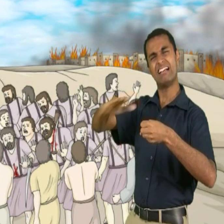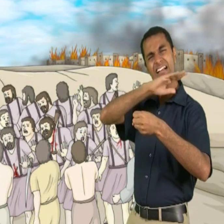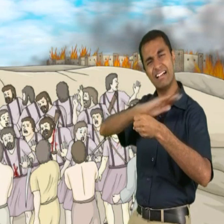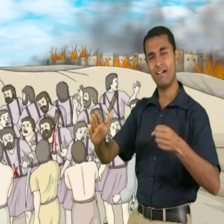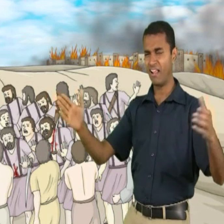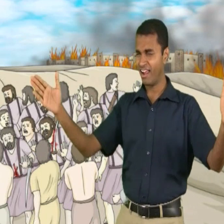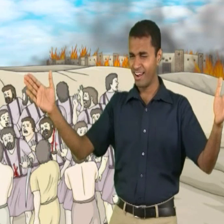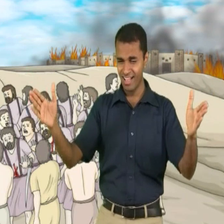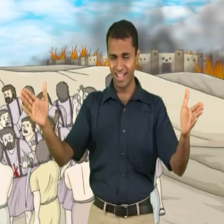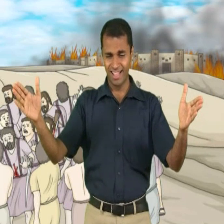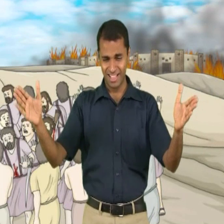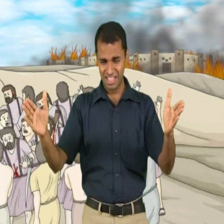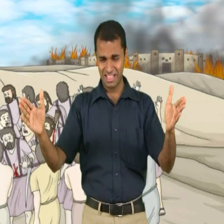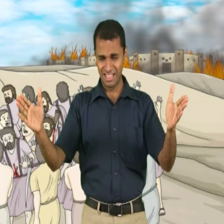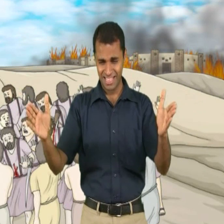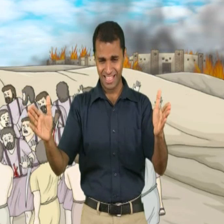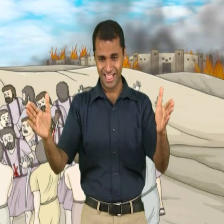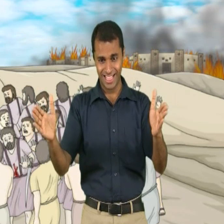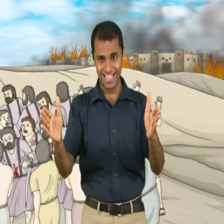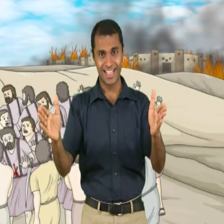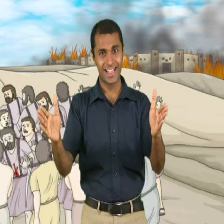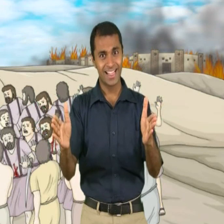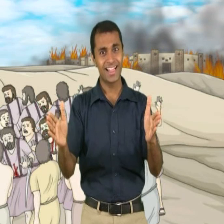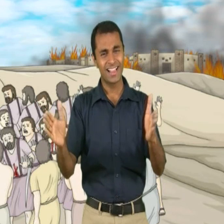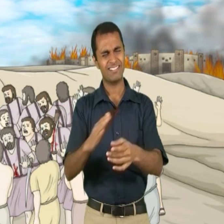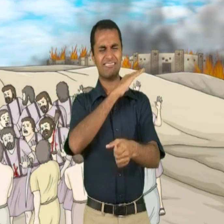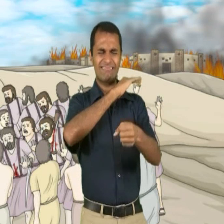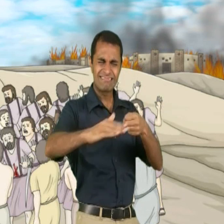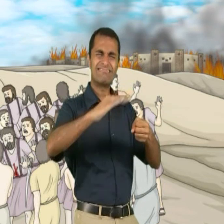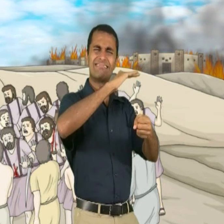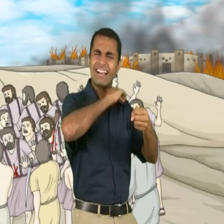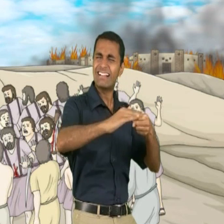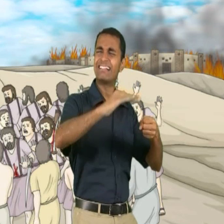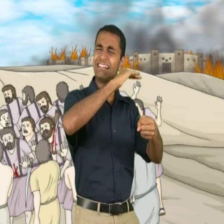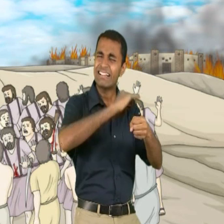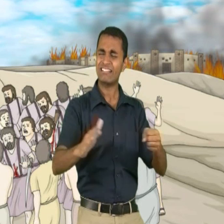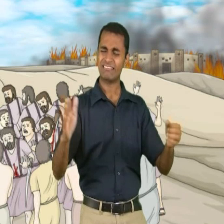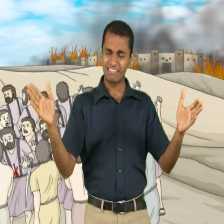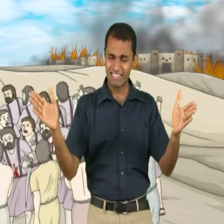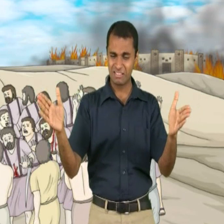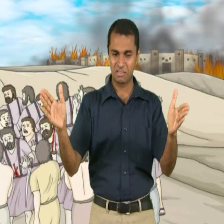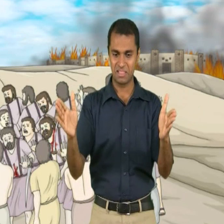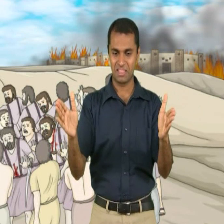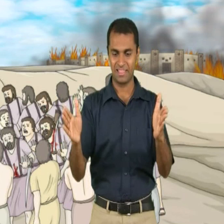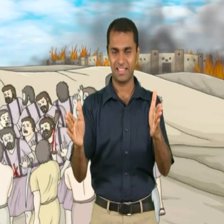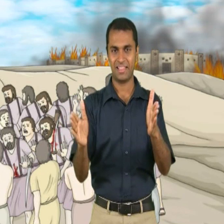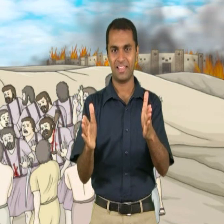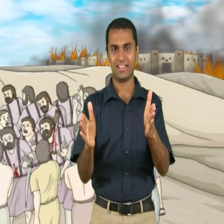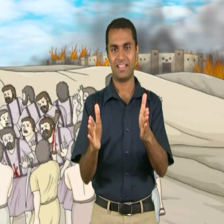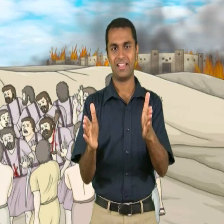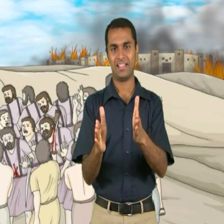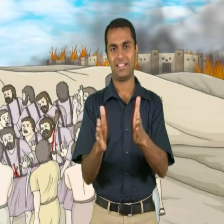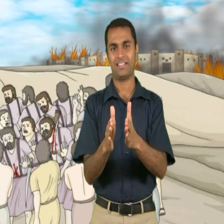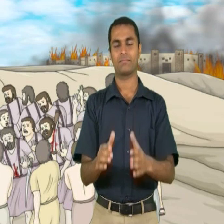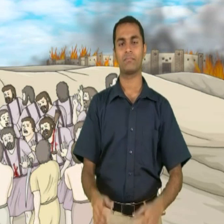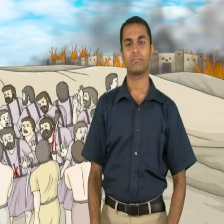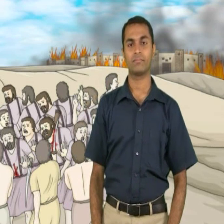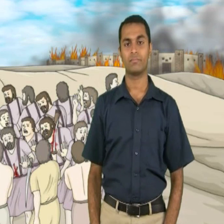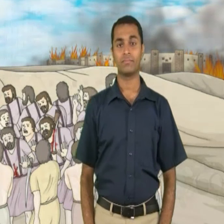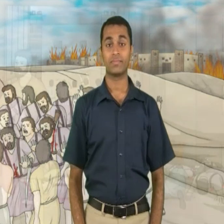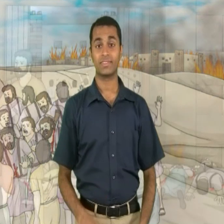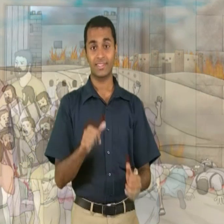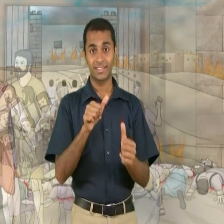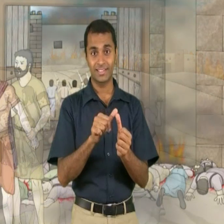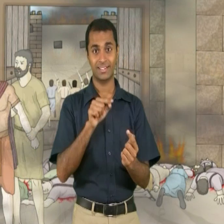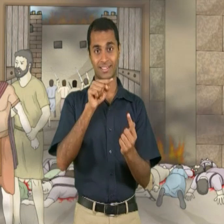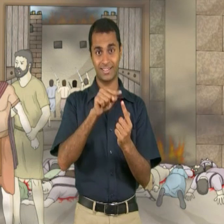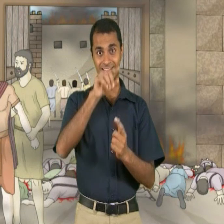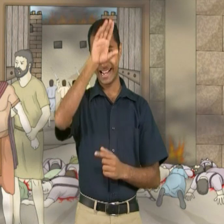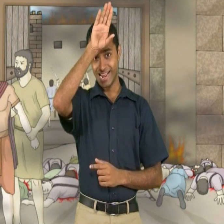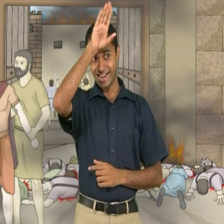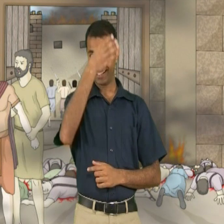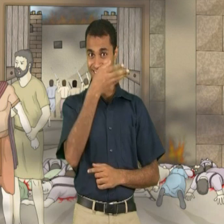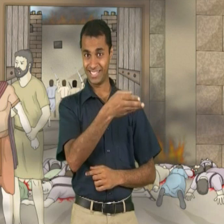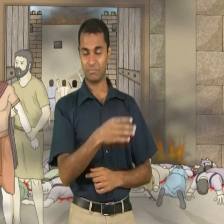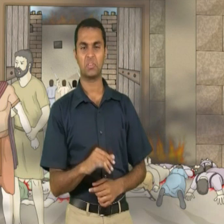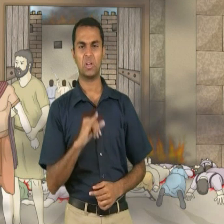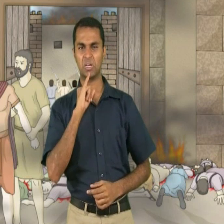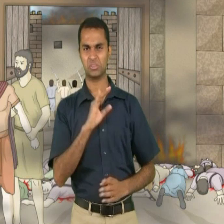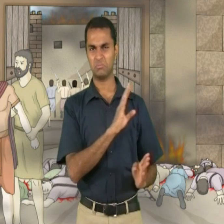So Israel struck them down until no survivor or fugitive remained.